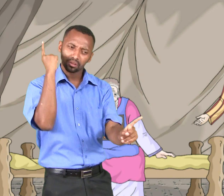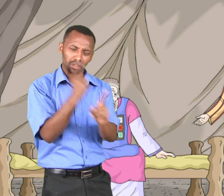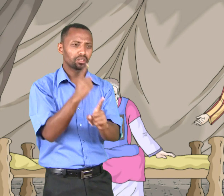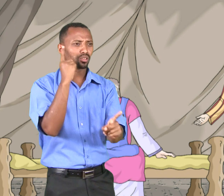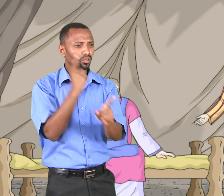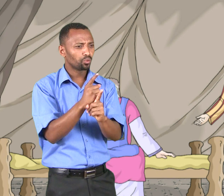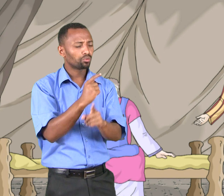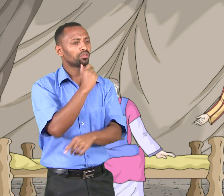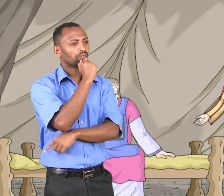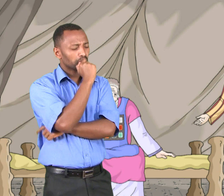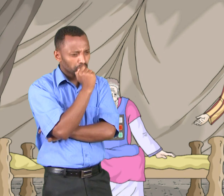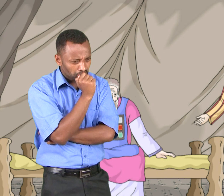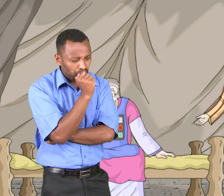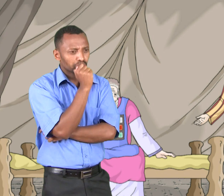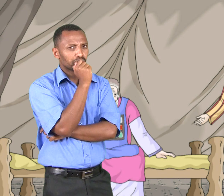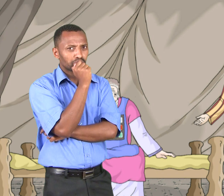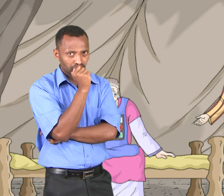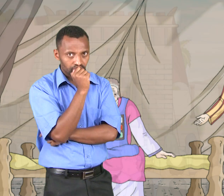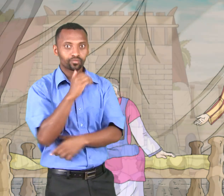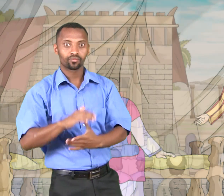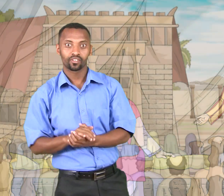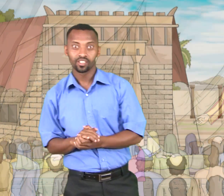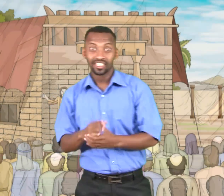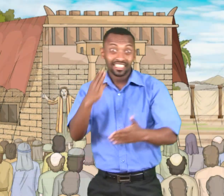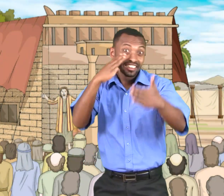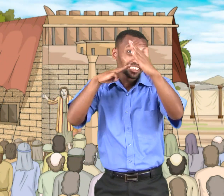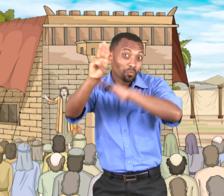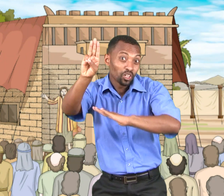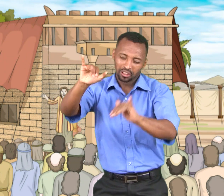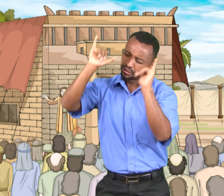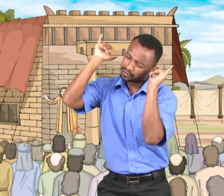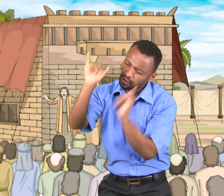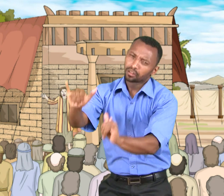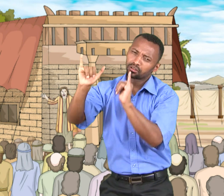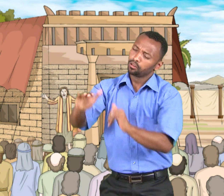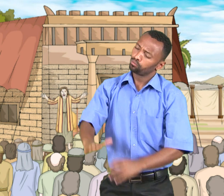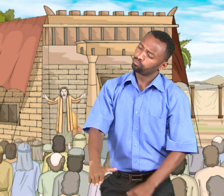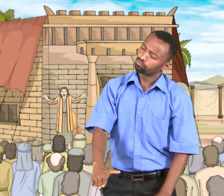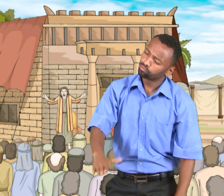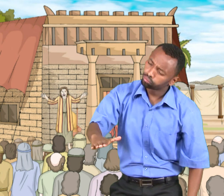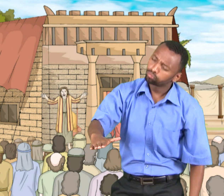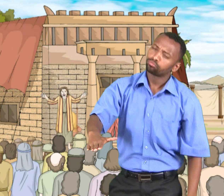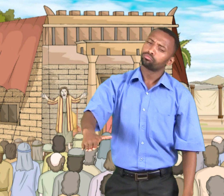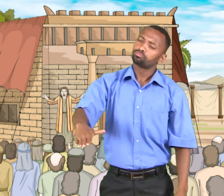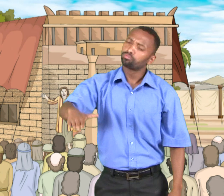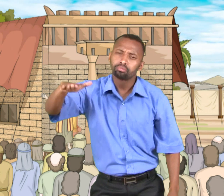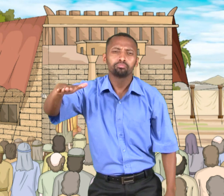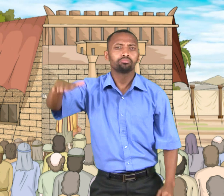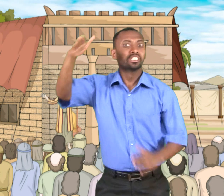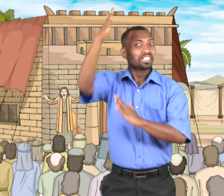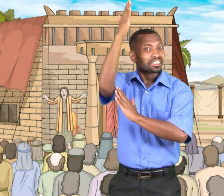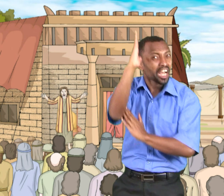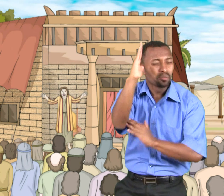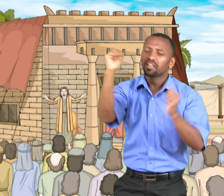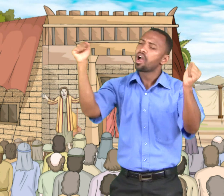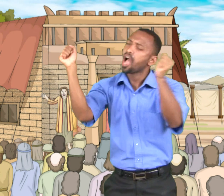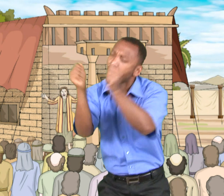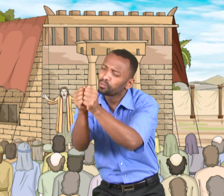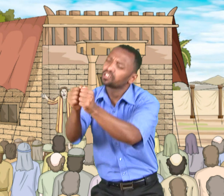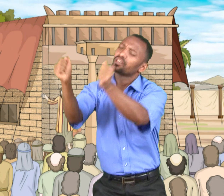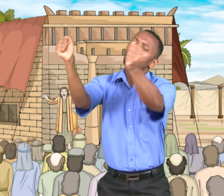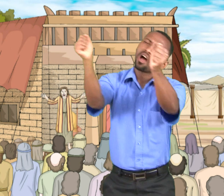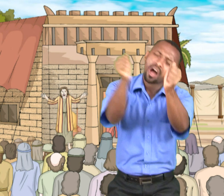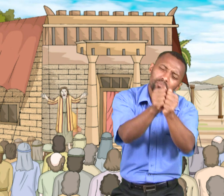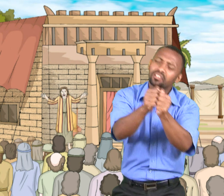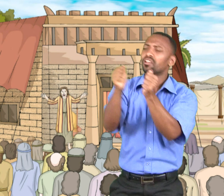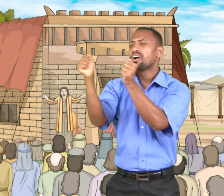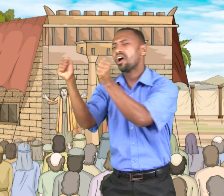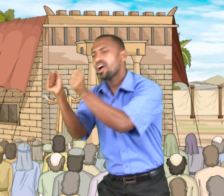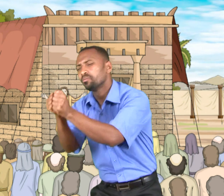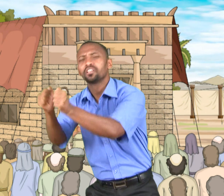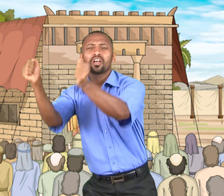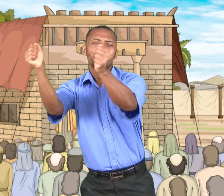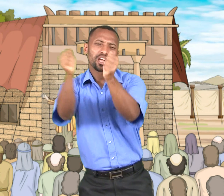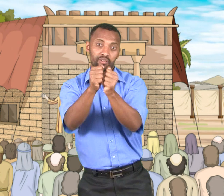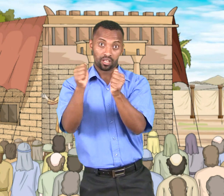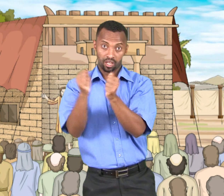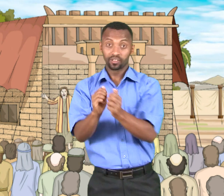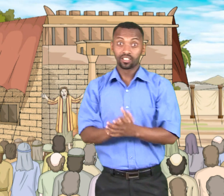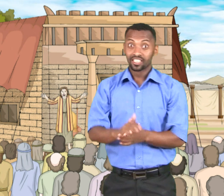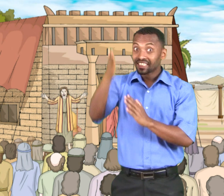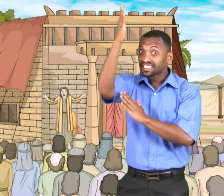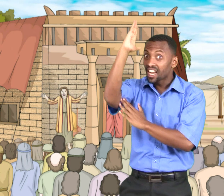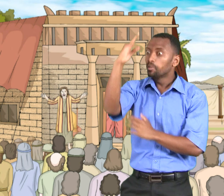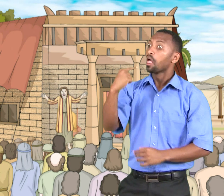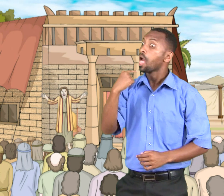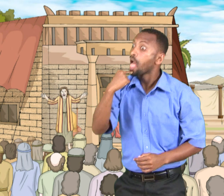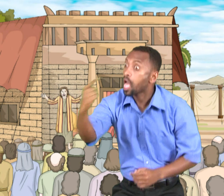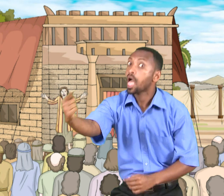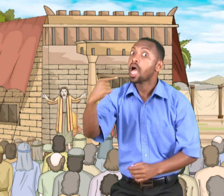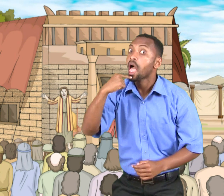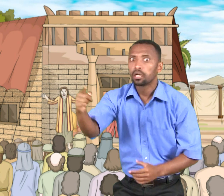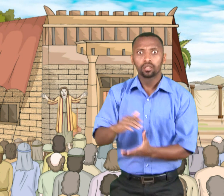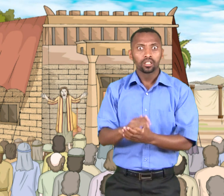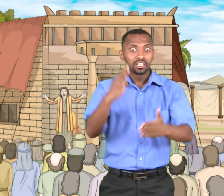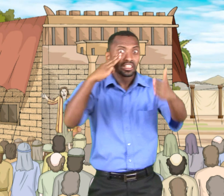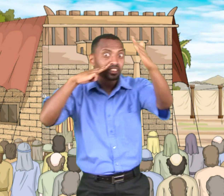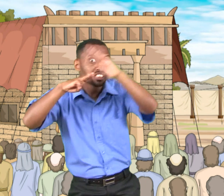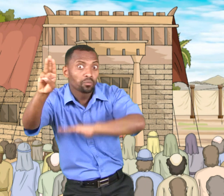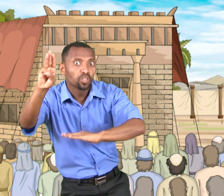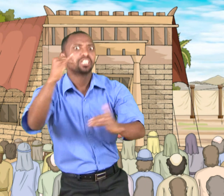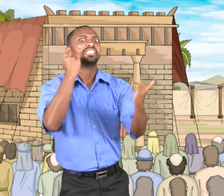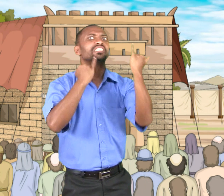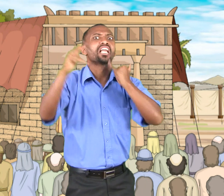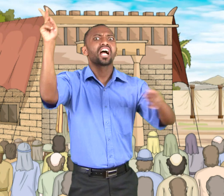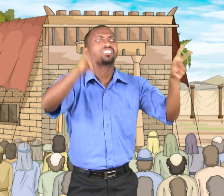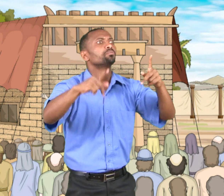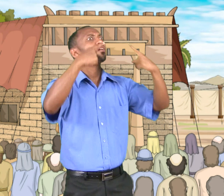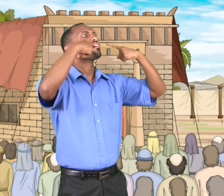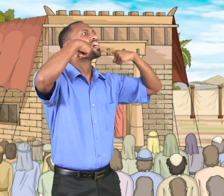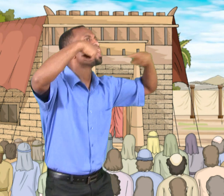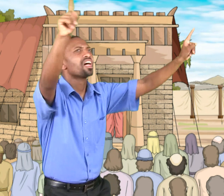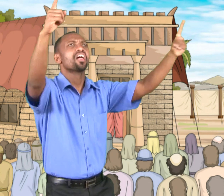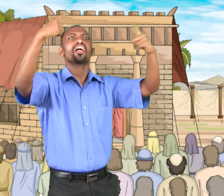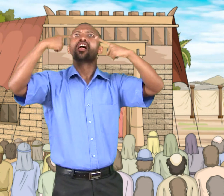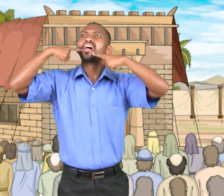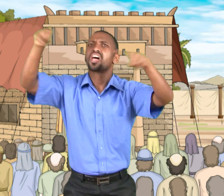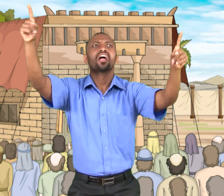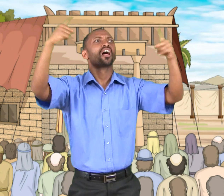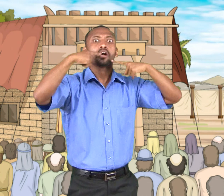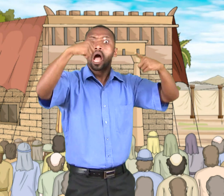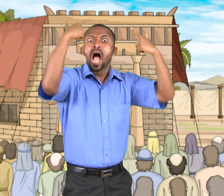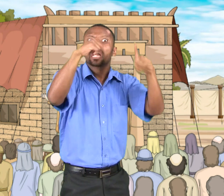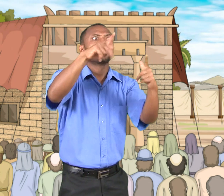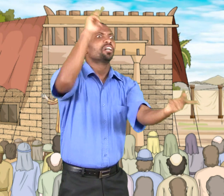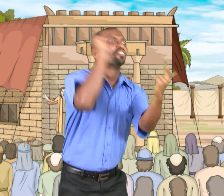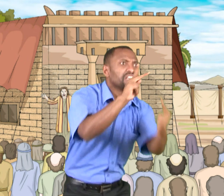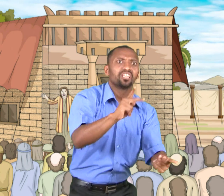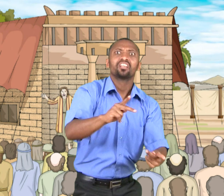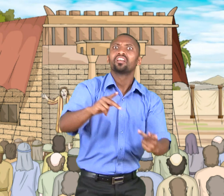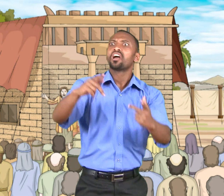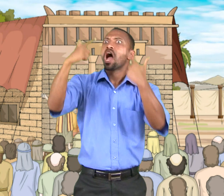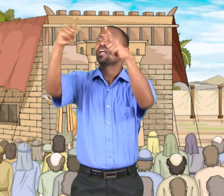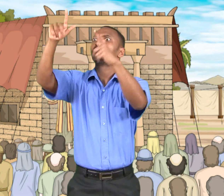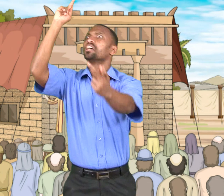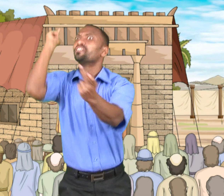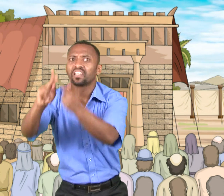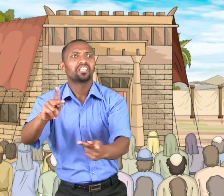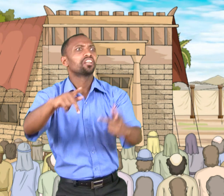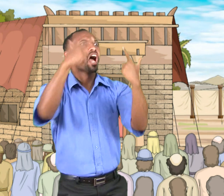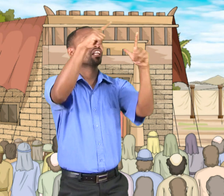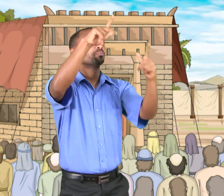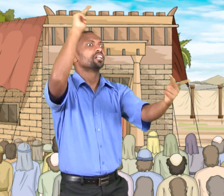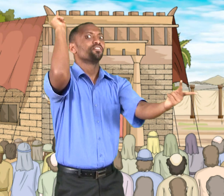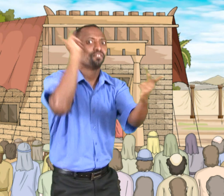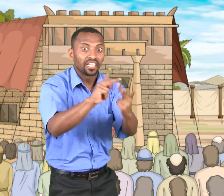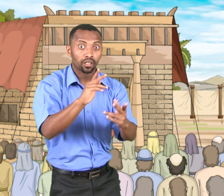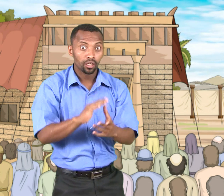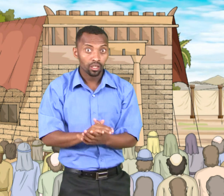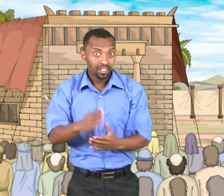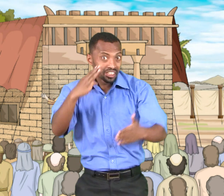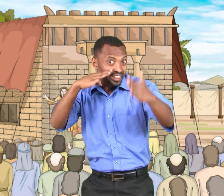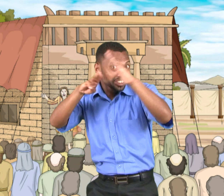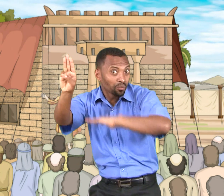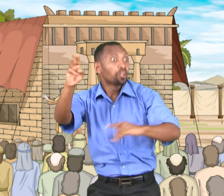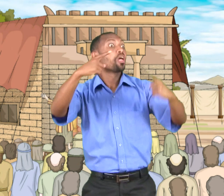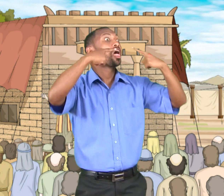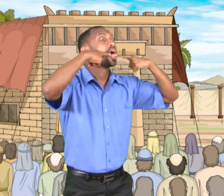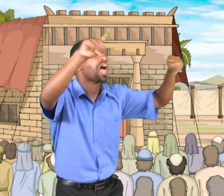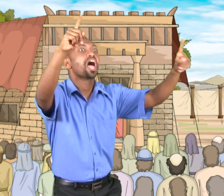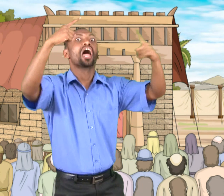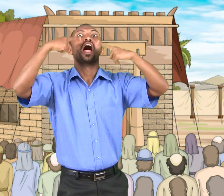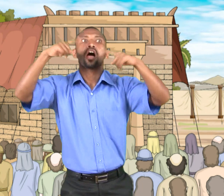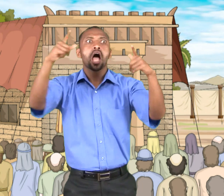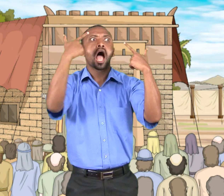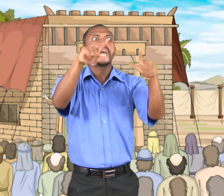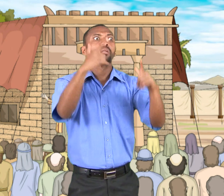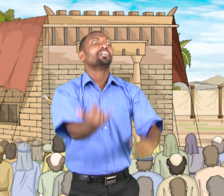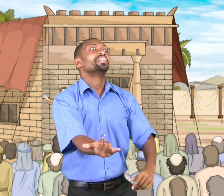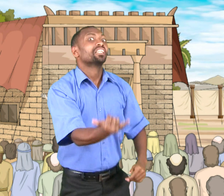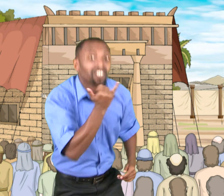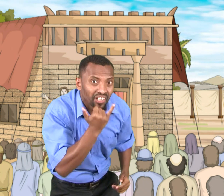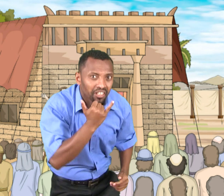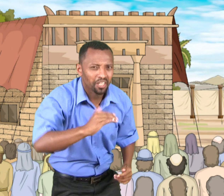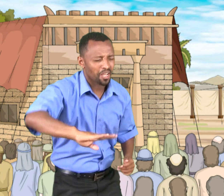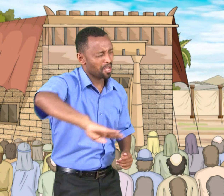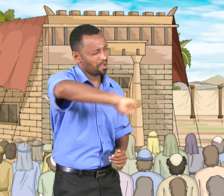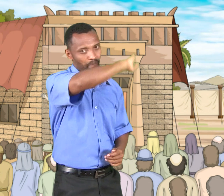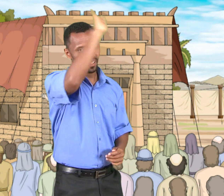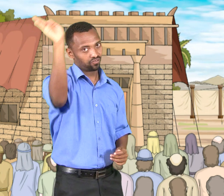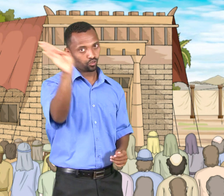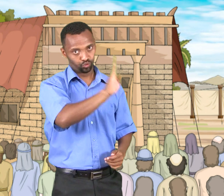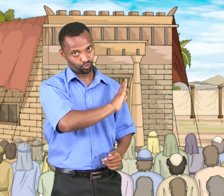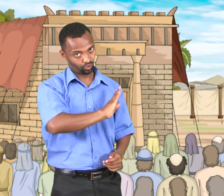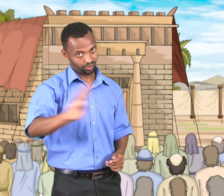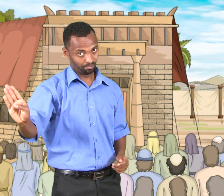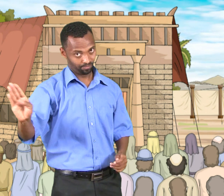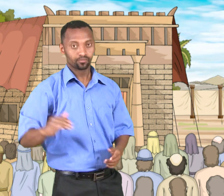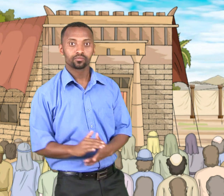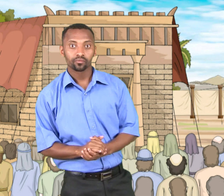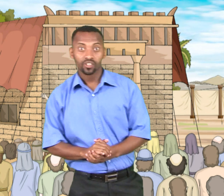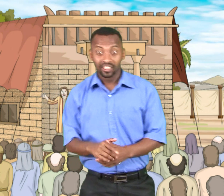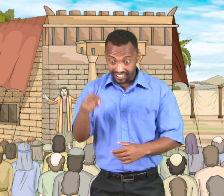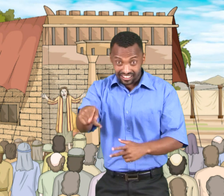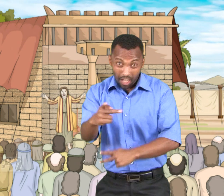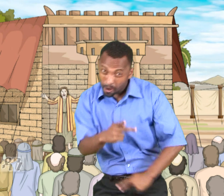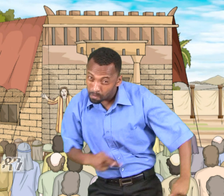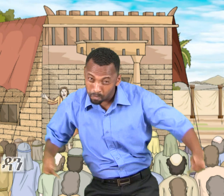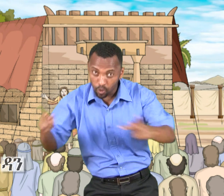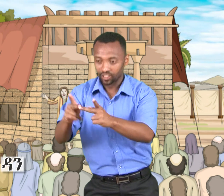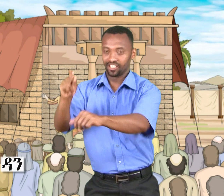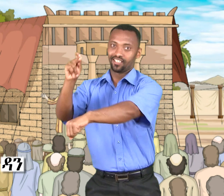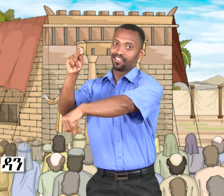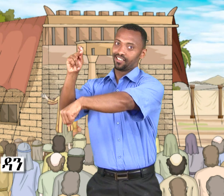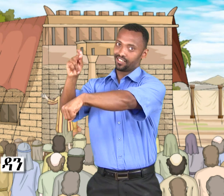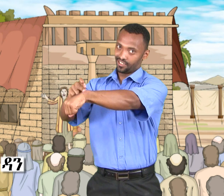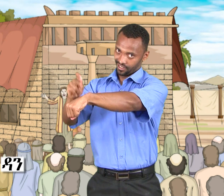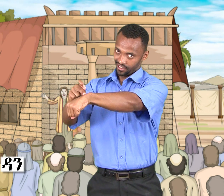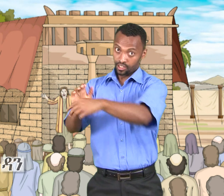And Samuel grew, and the LORD was with him, and He let none of Samuel’s words fall to the ground.